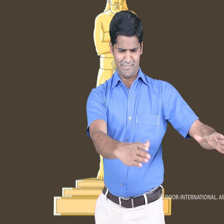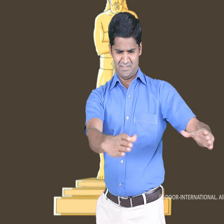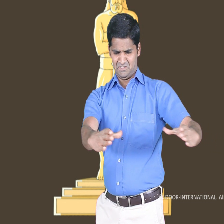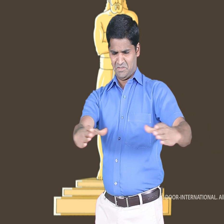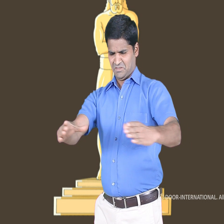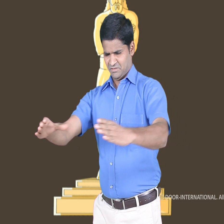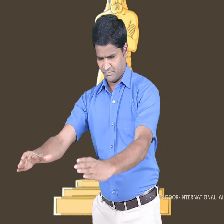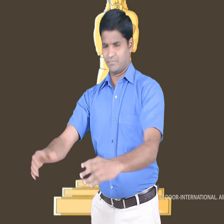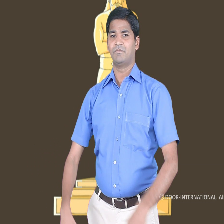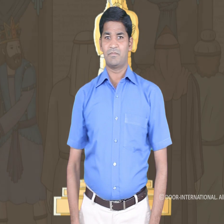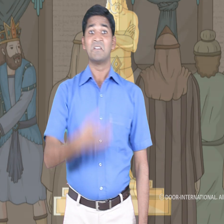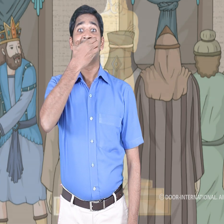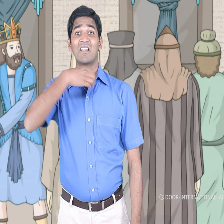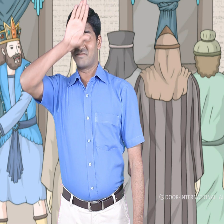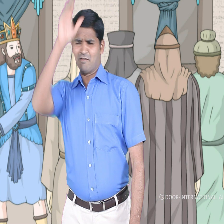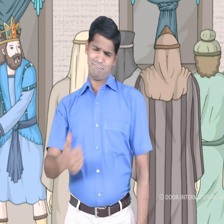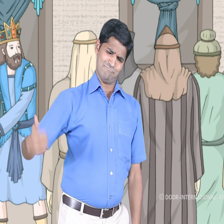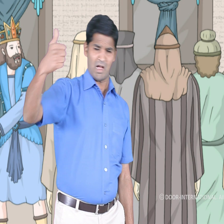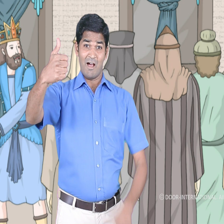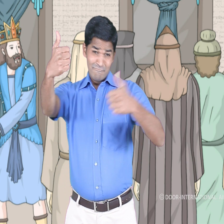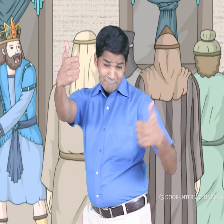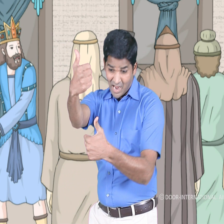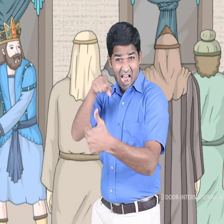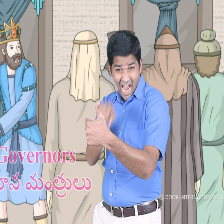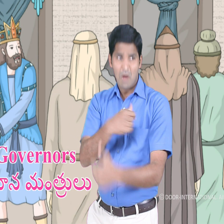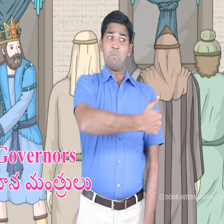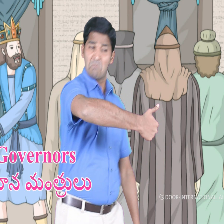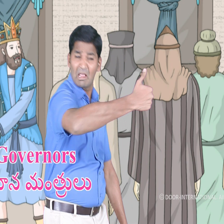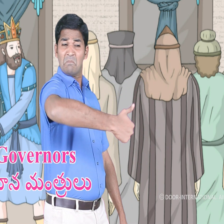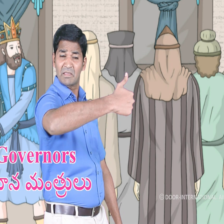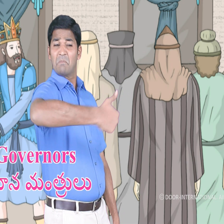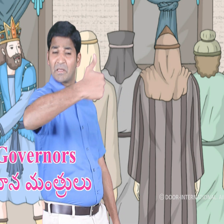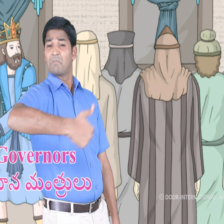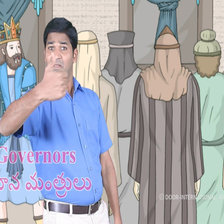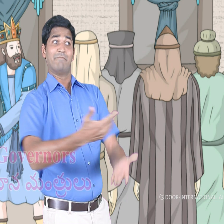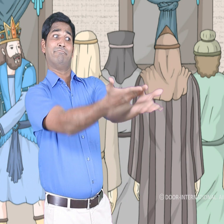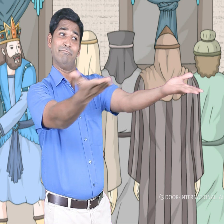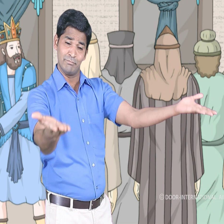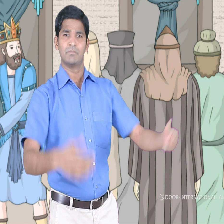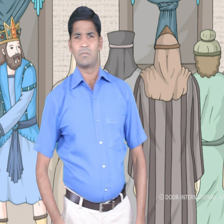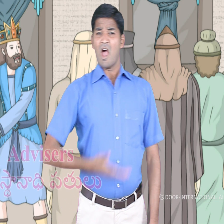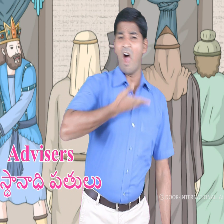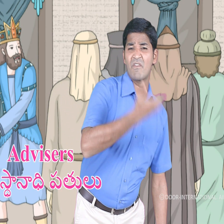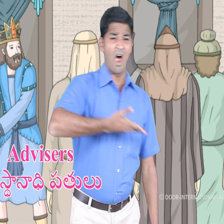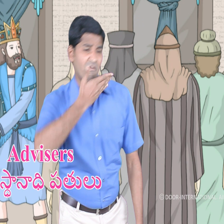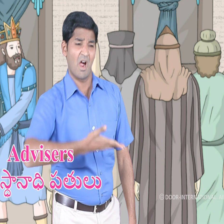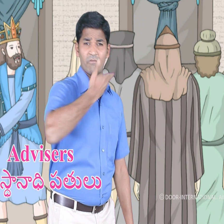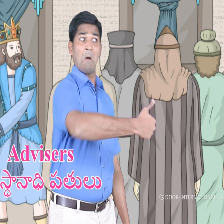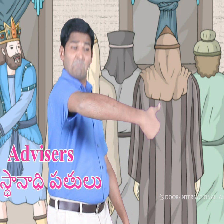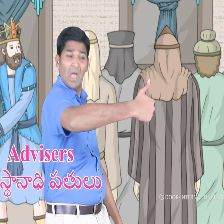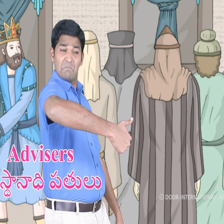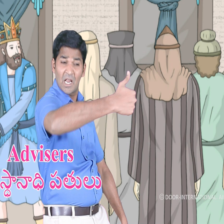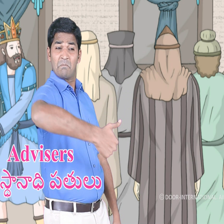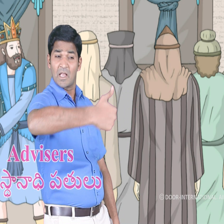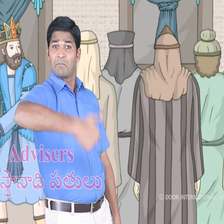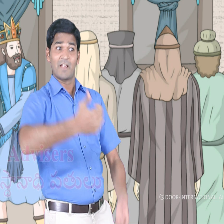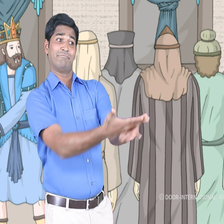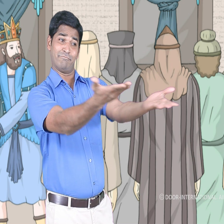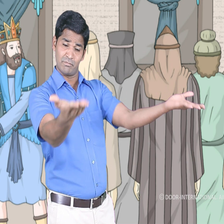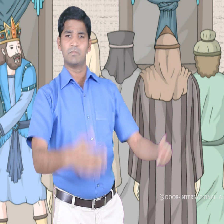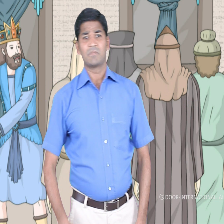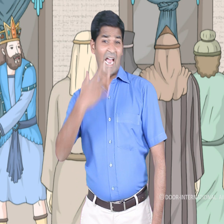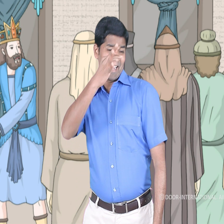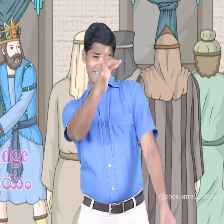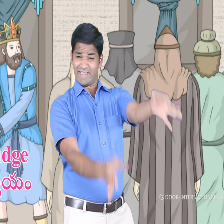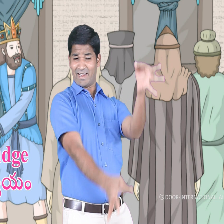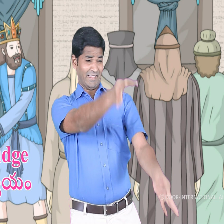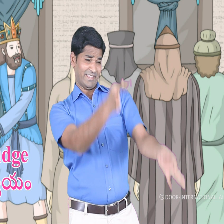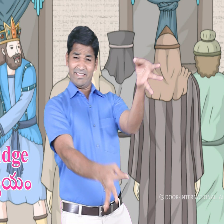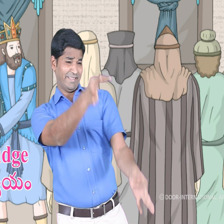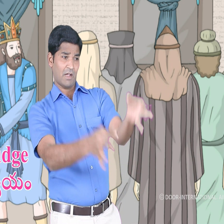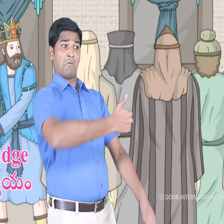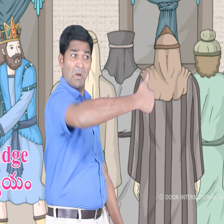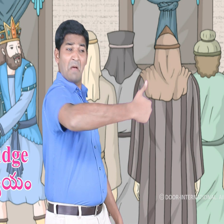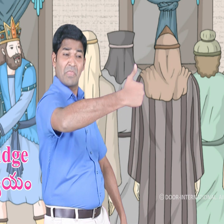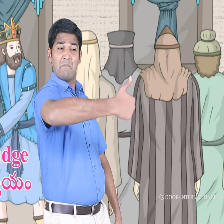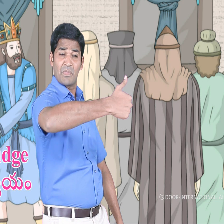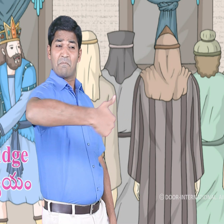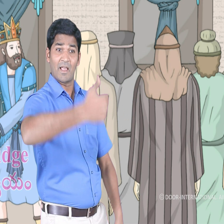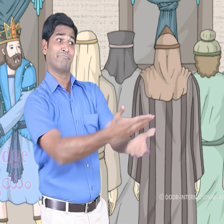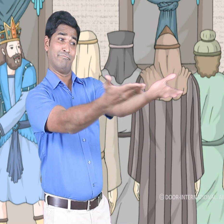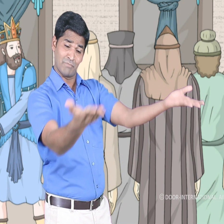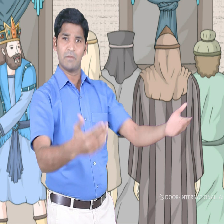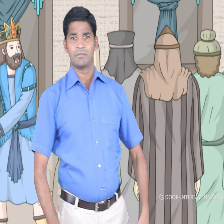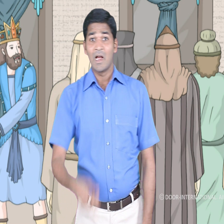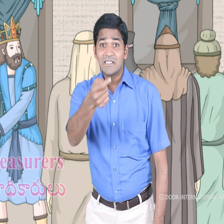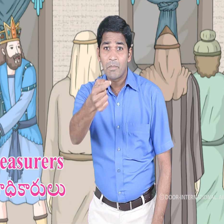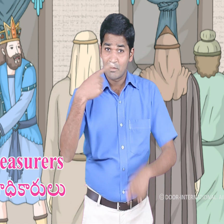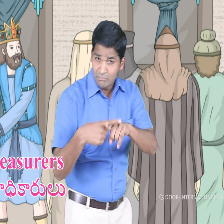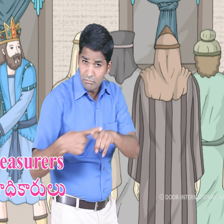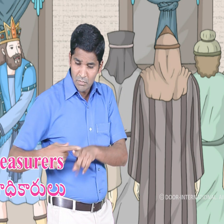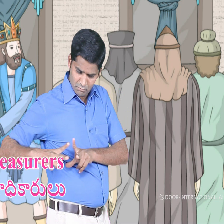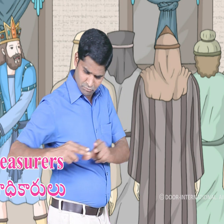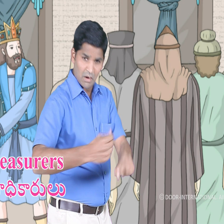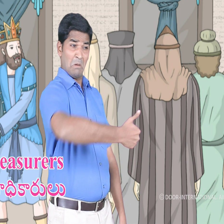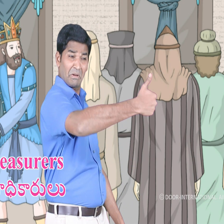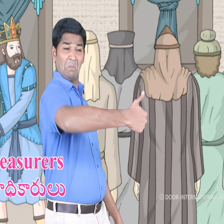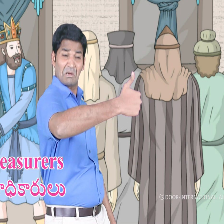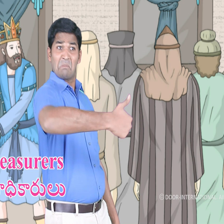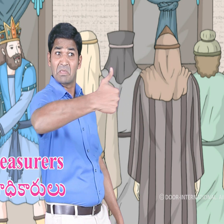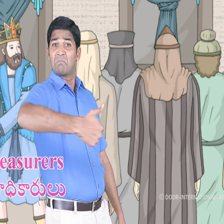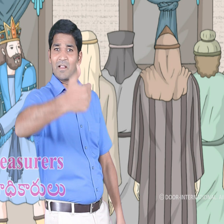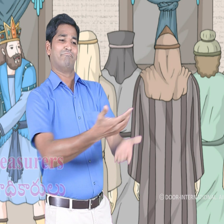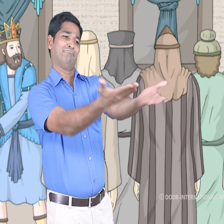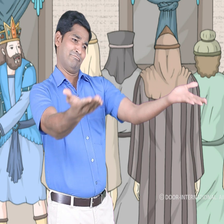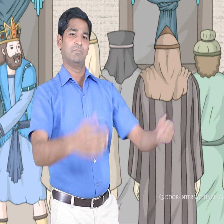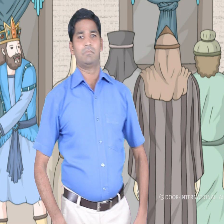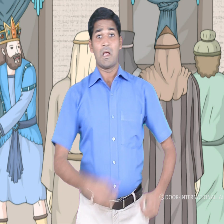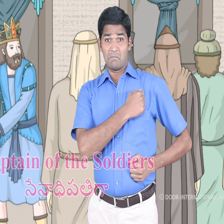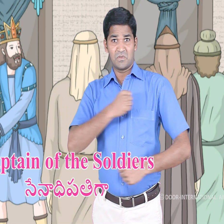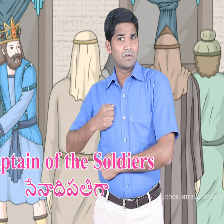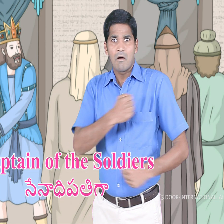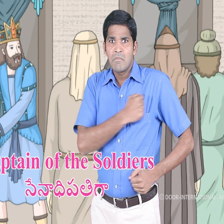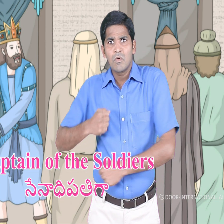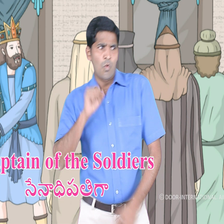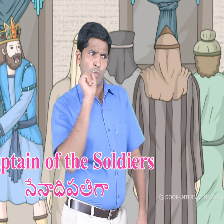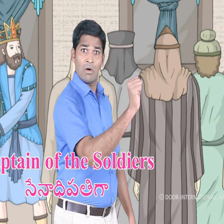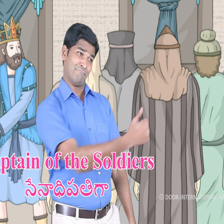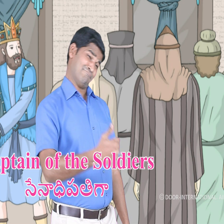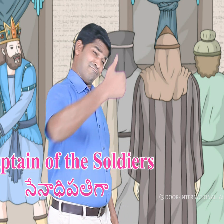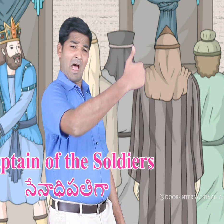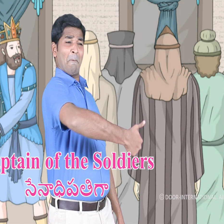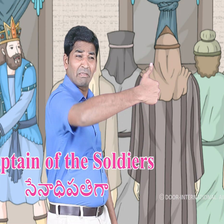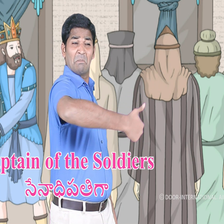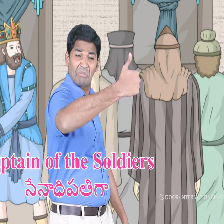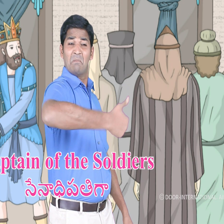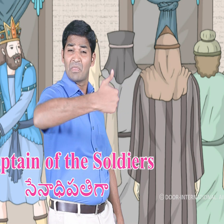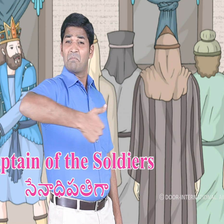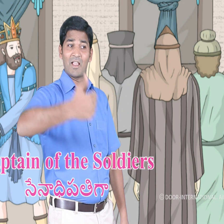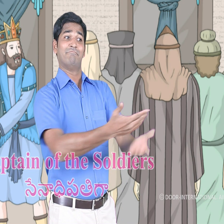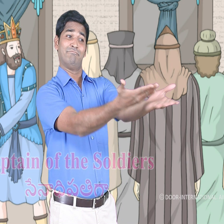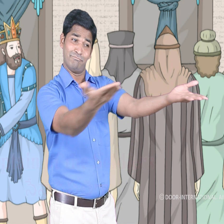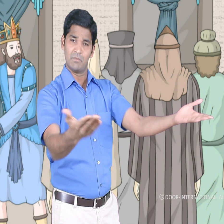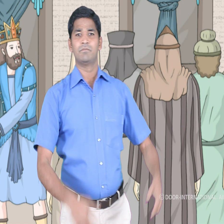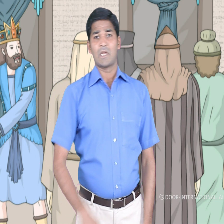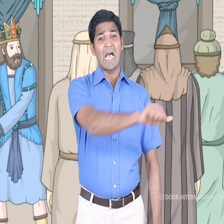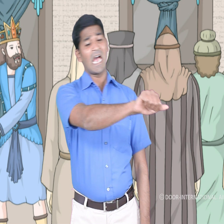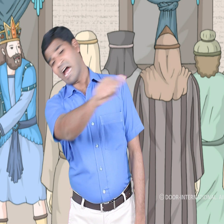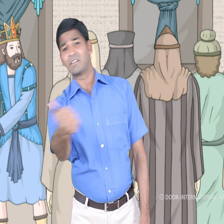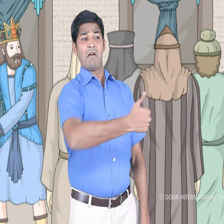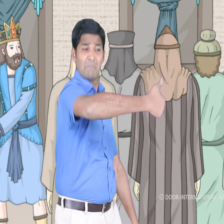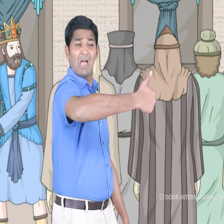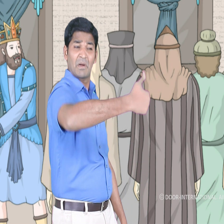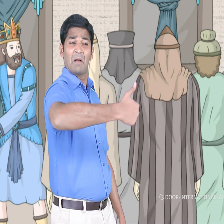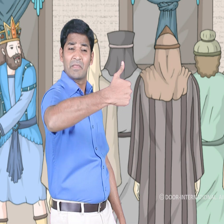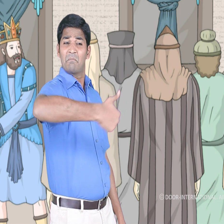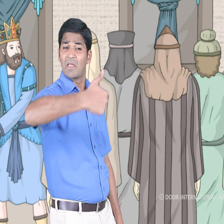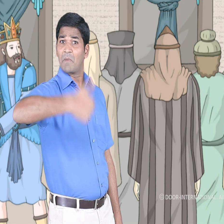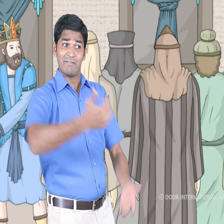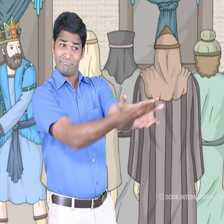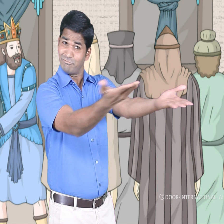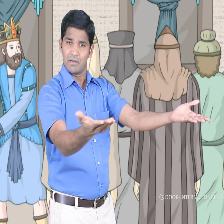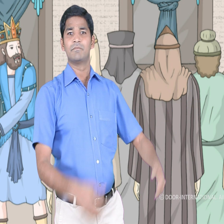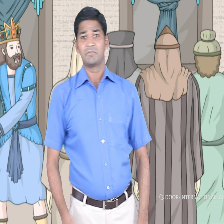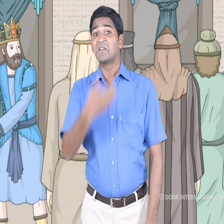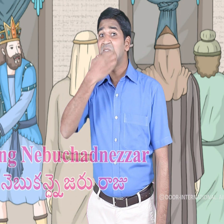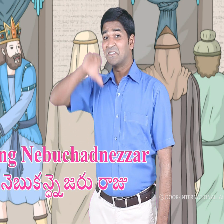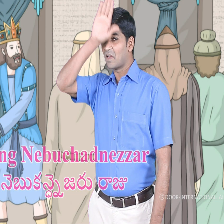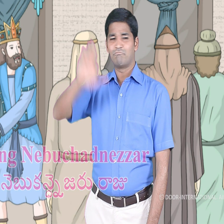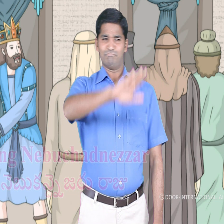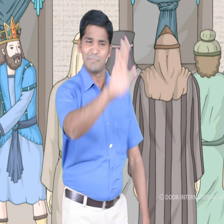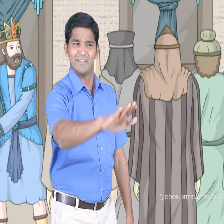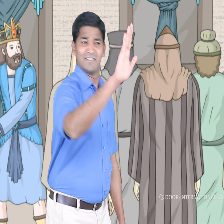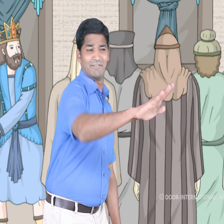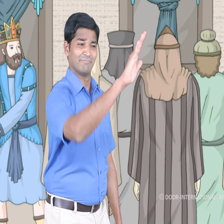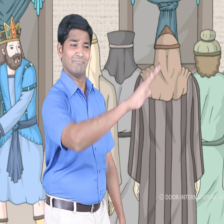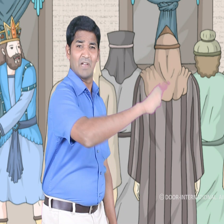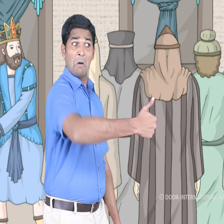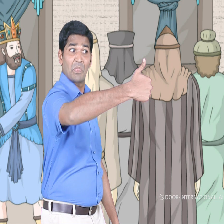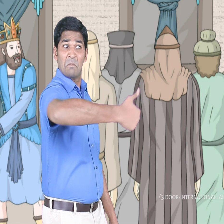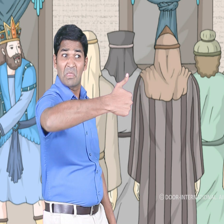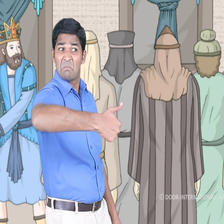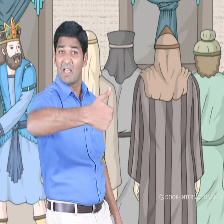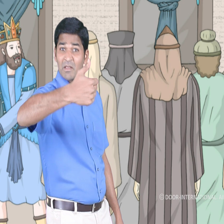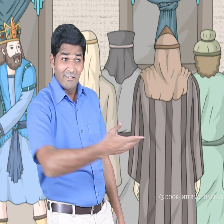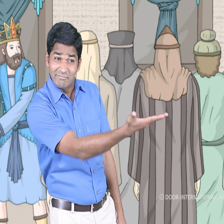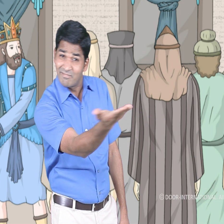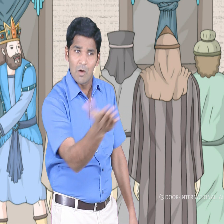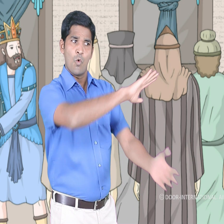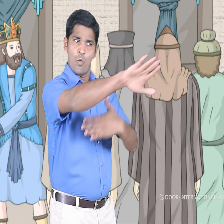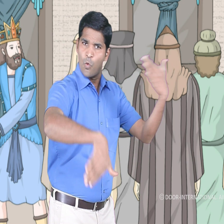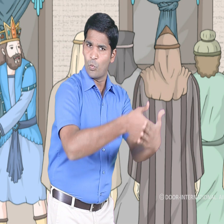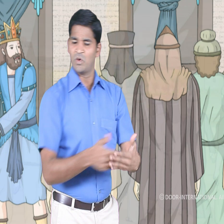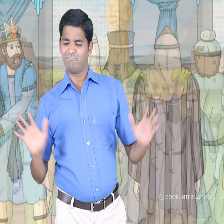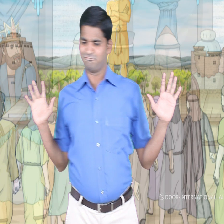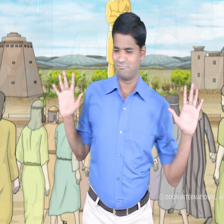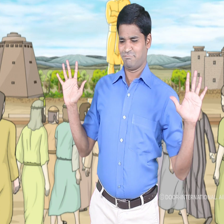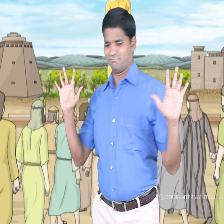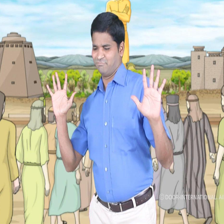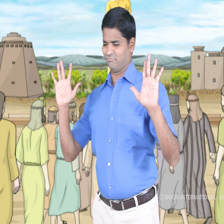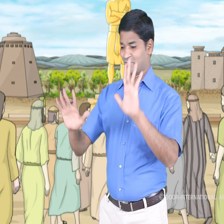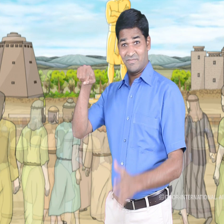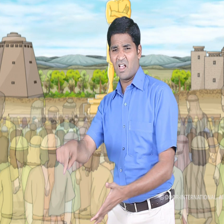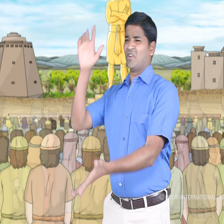Then King Nebuchadnezzar sent word to assemble the satraps, prefects, governors, advisers, treasurers, judges, magistrates, and all the other officials of the provinces to attend the dedication of the statue he had set up.